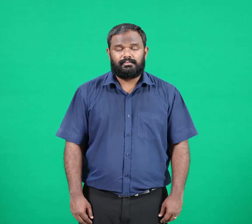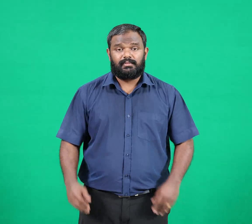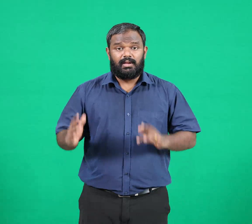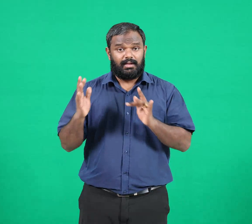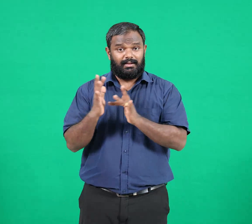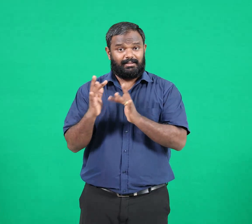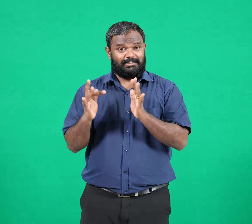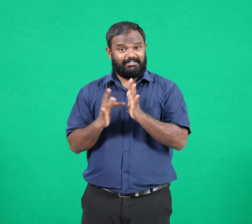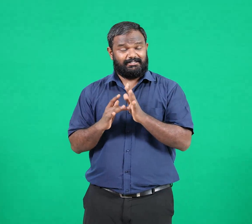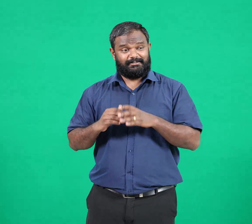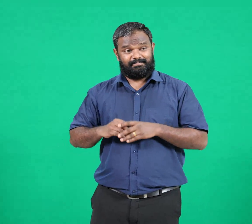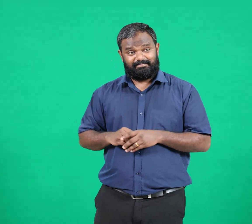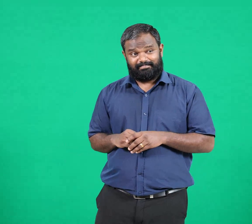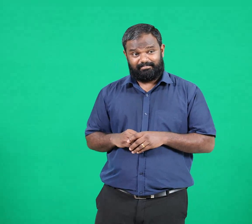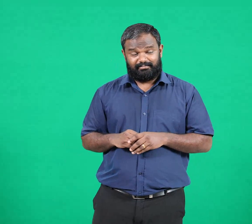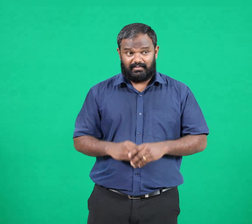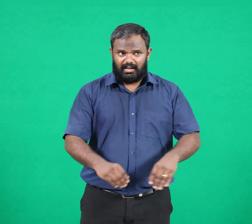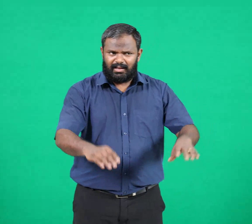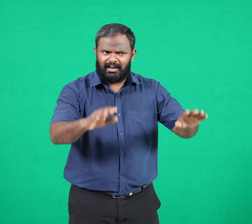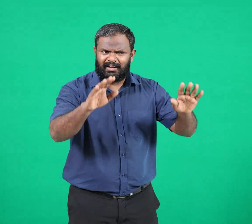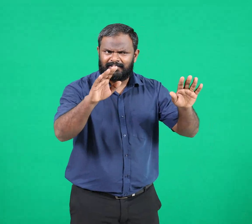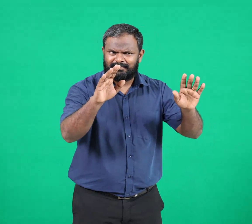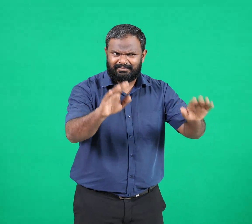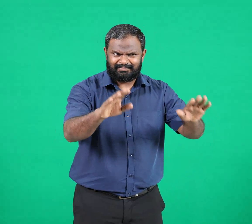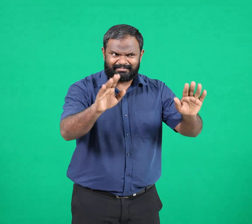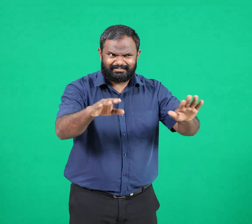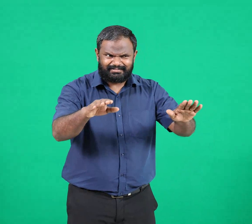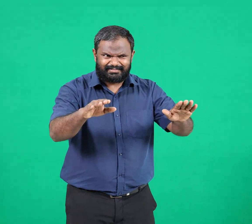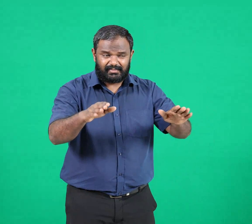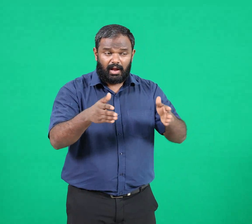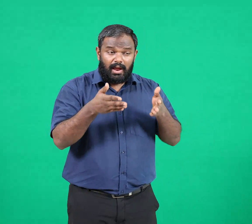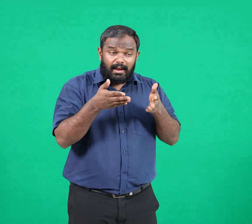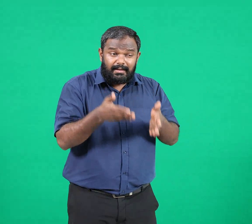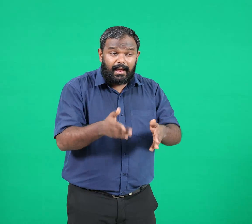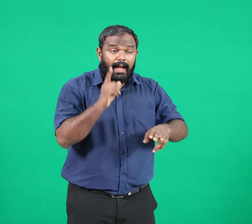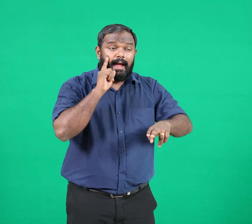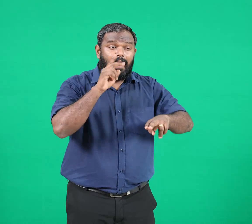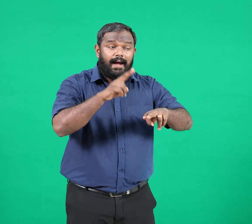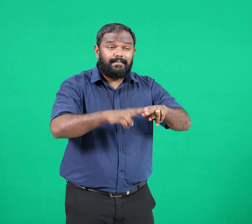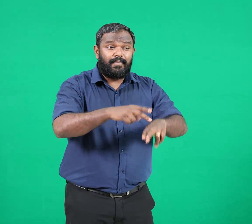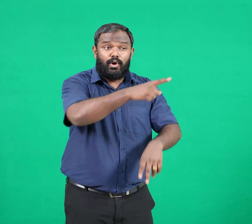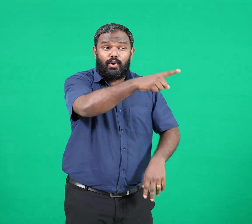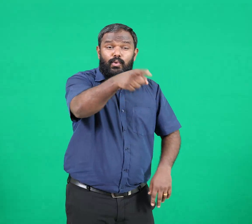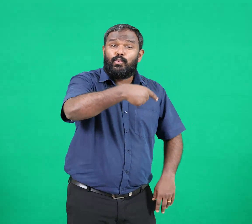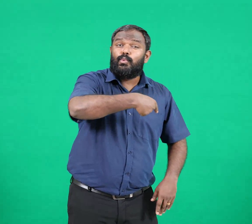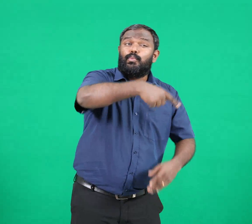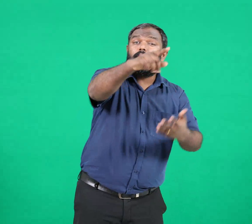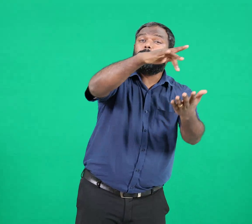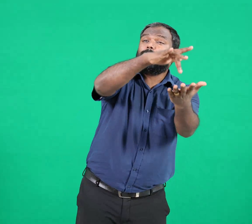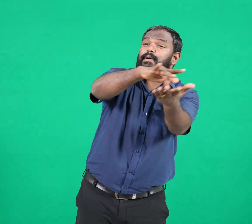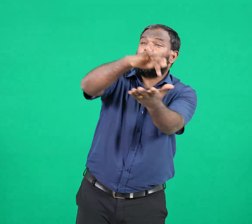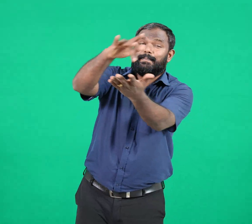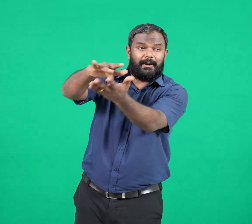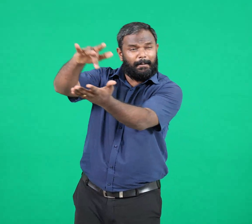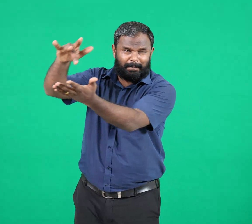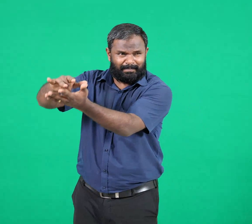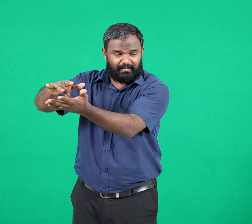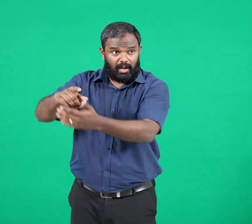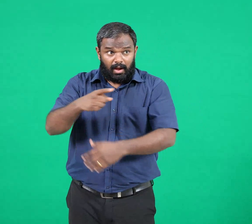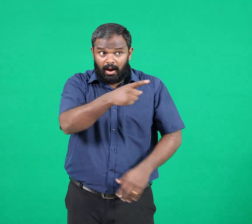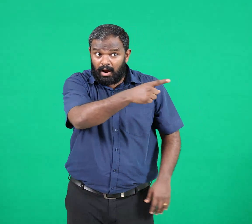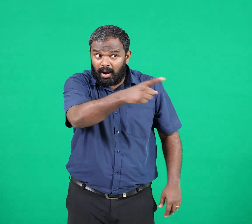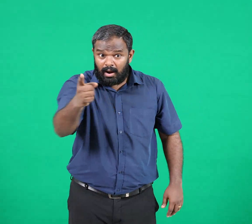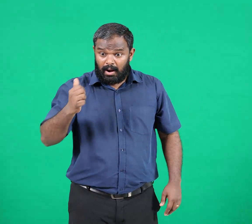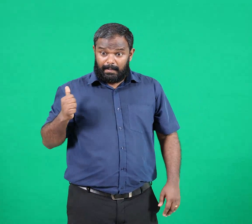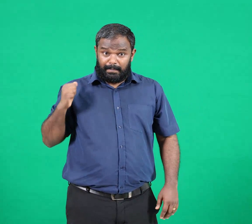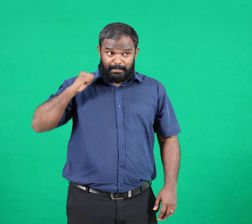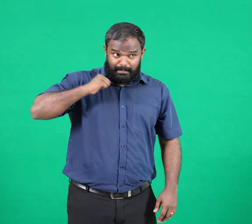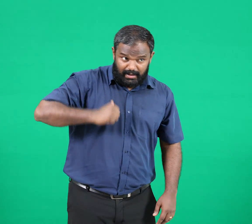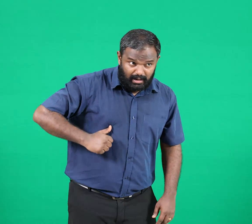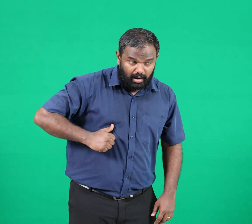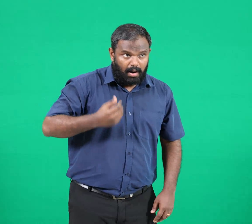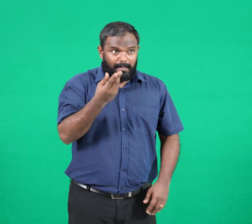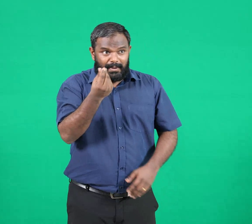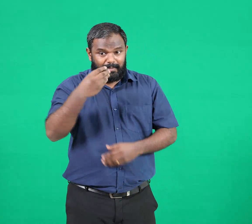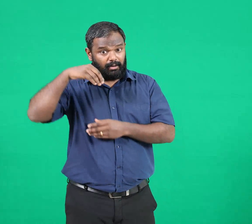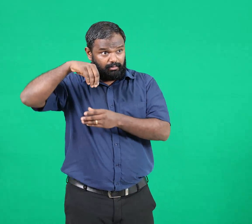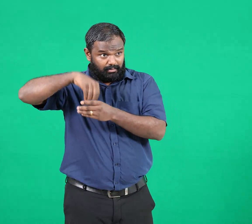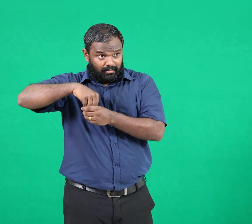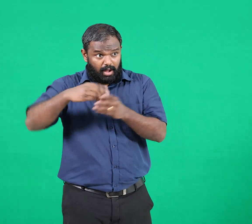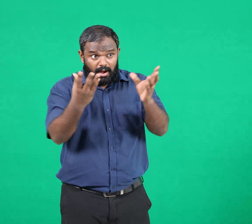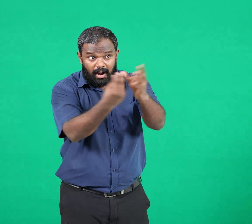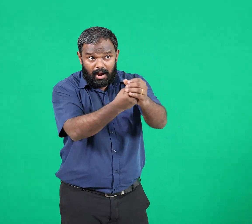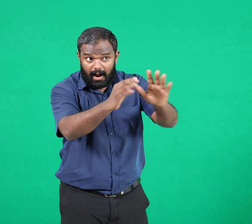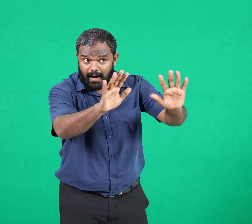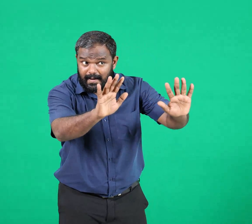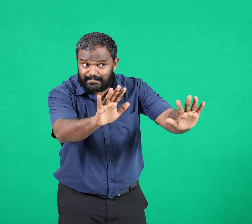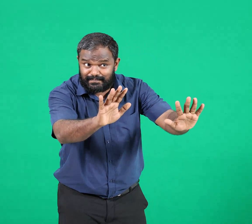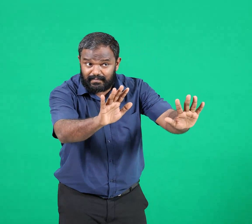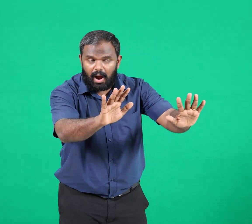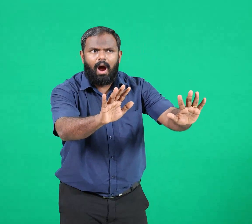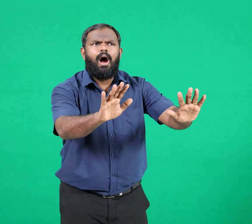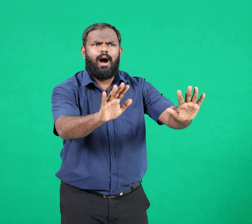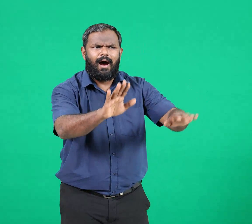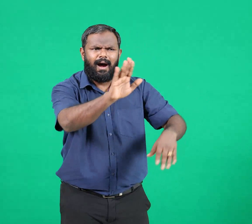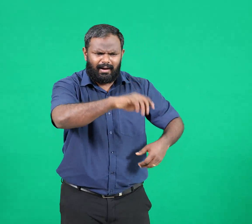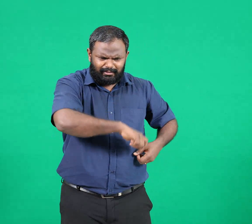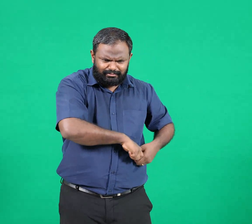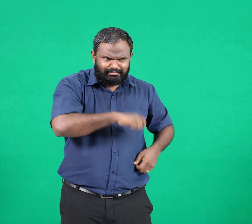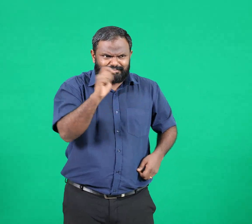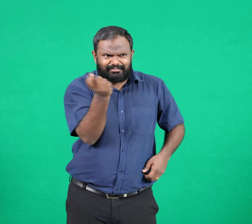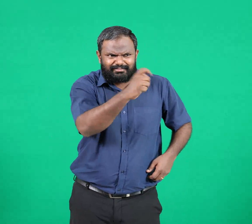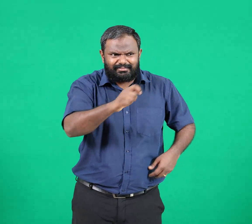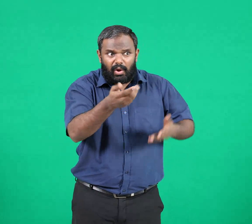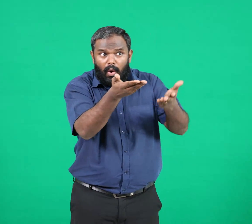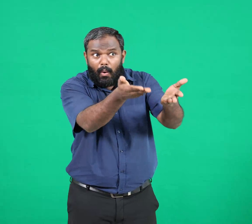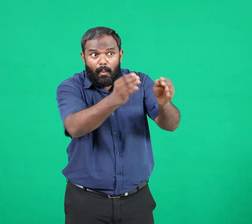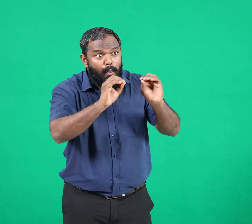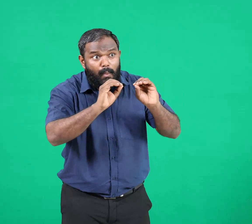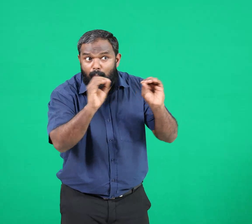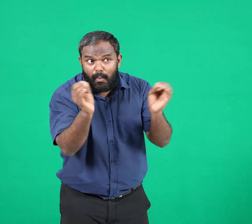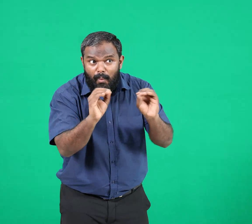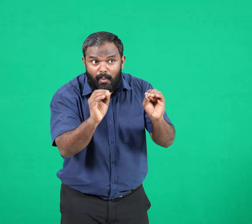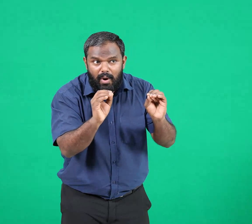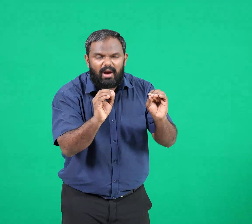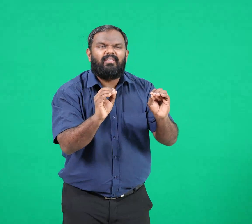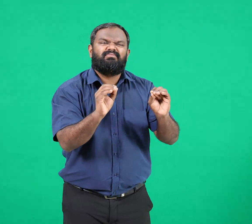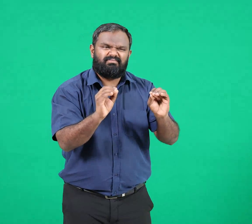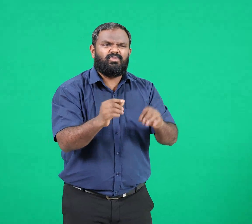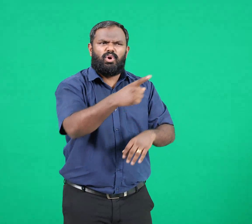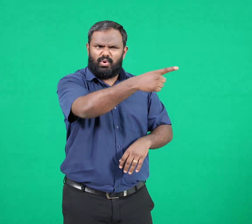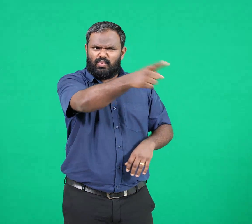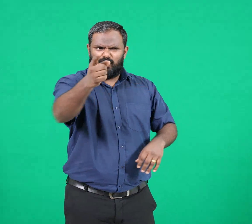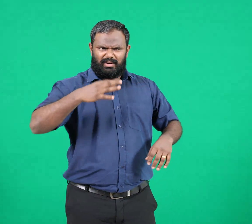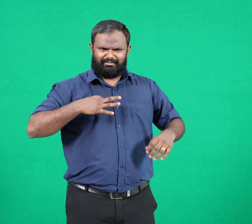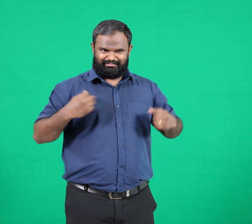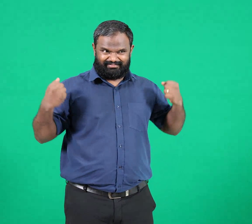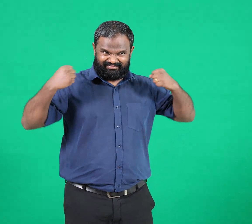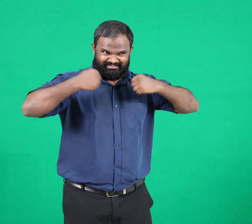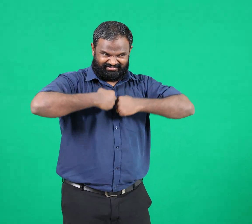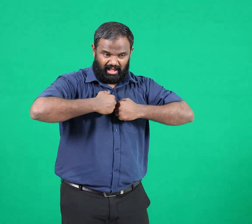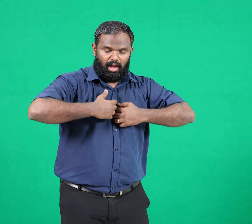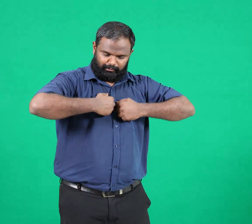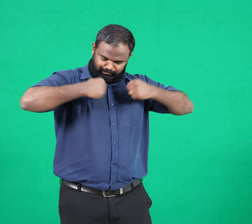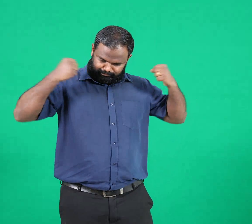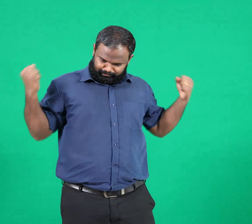"Now, however," He told them, "the one with a purse should take it, and likewise a bag;